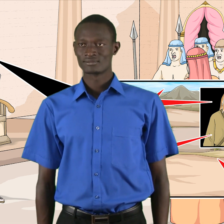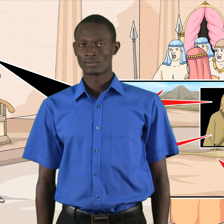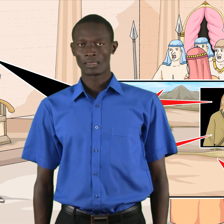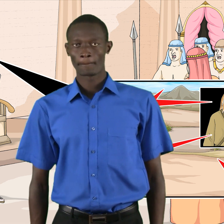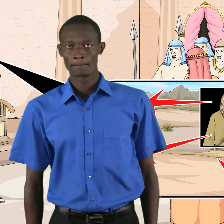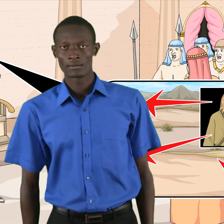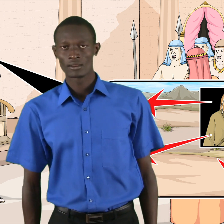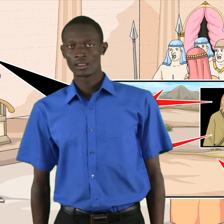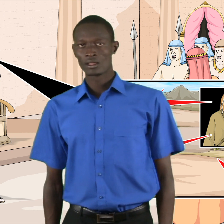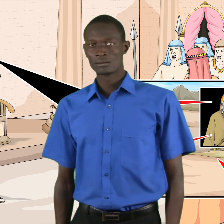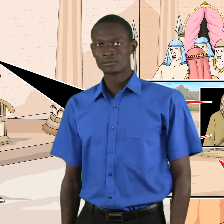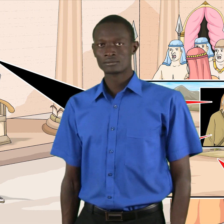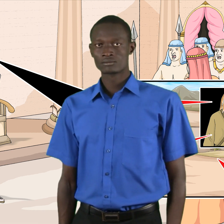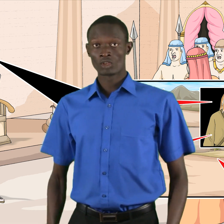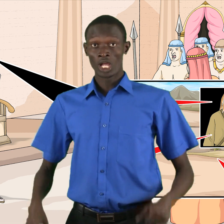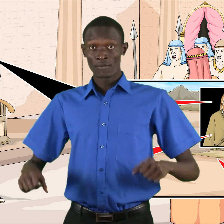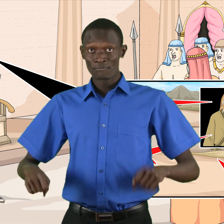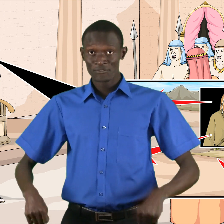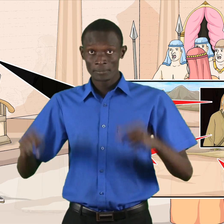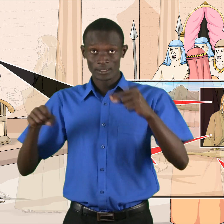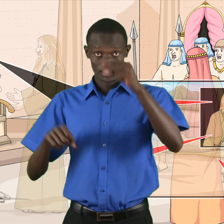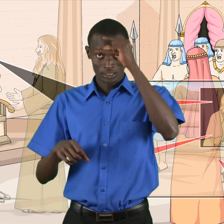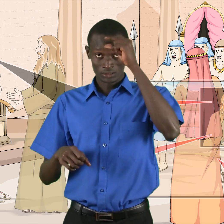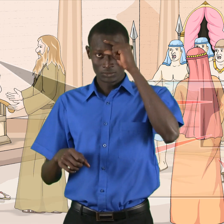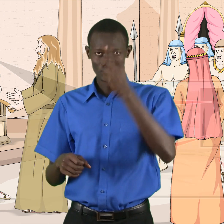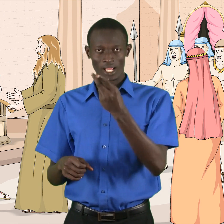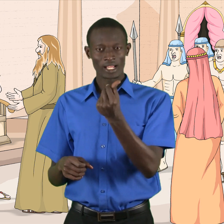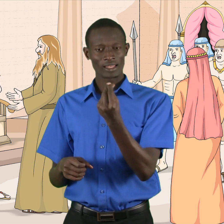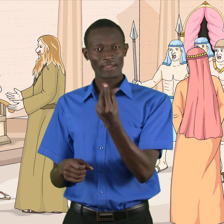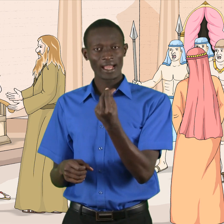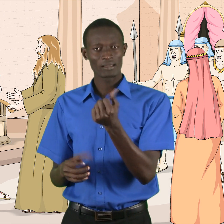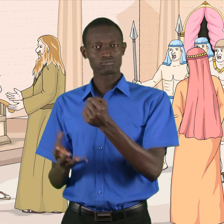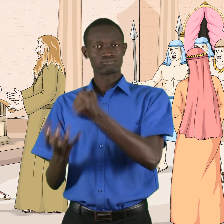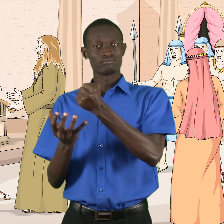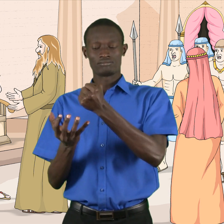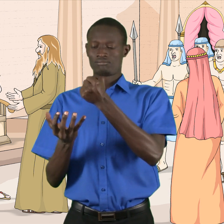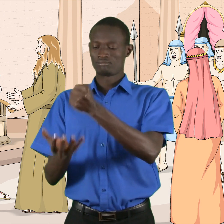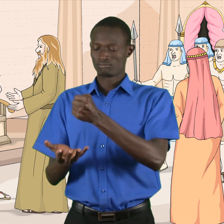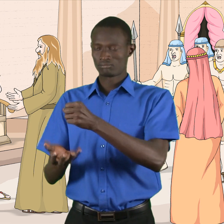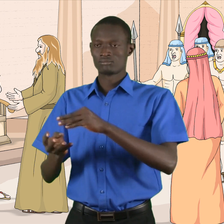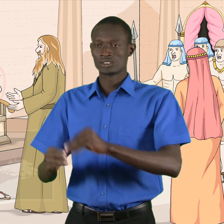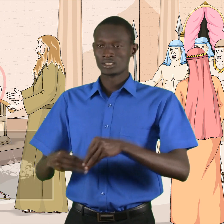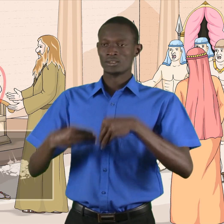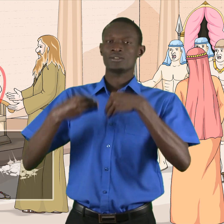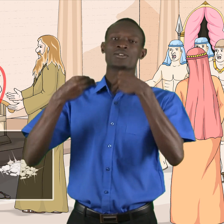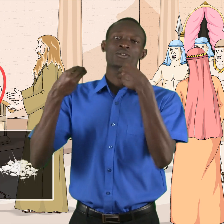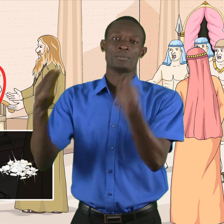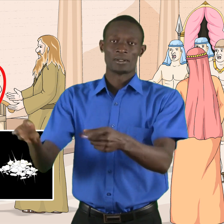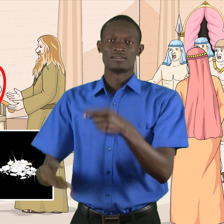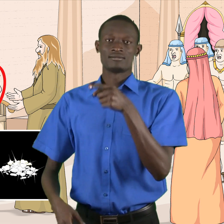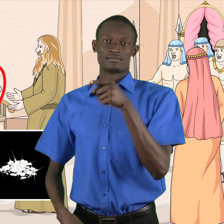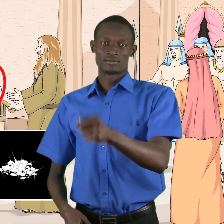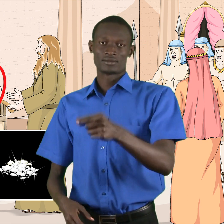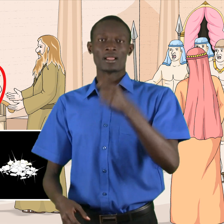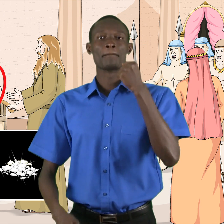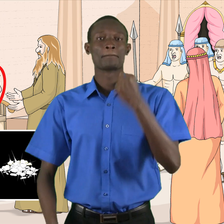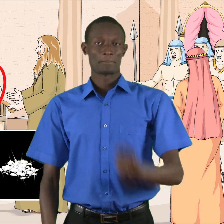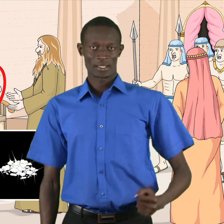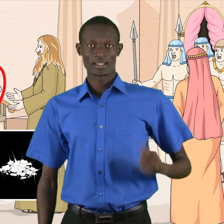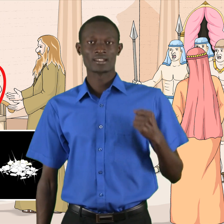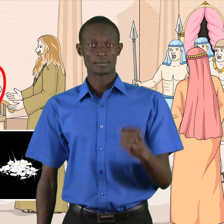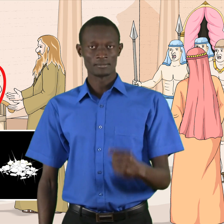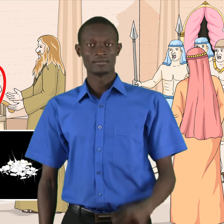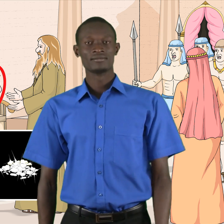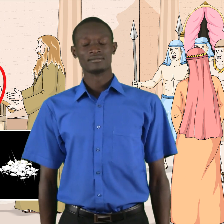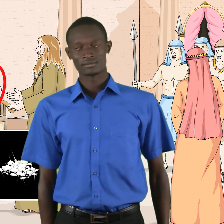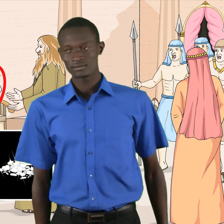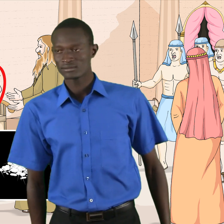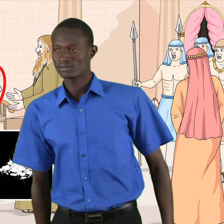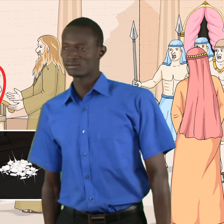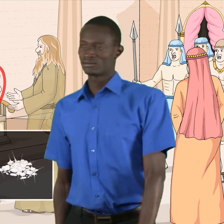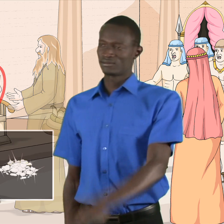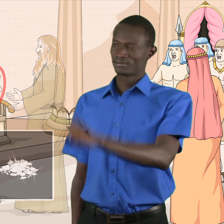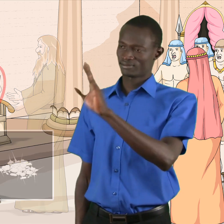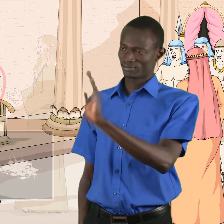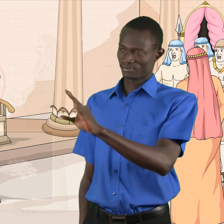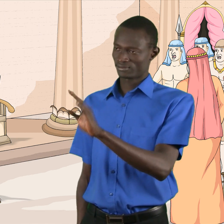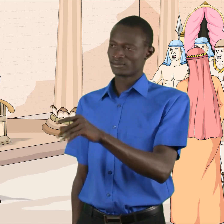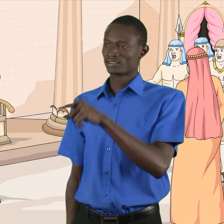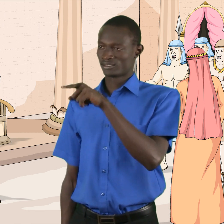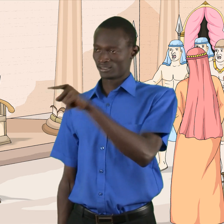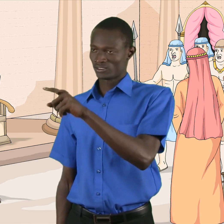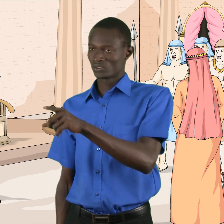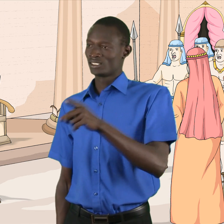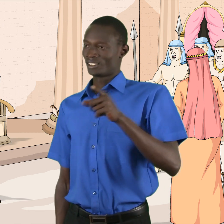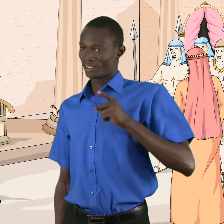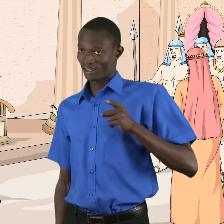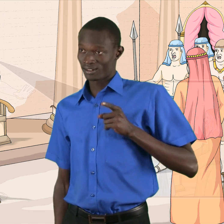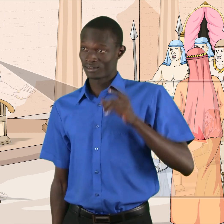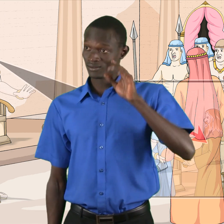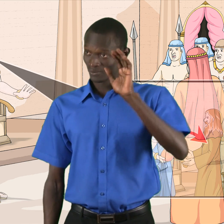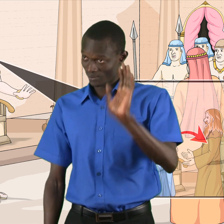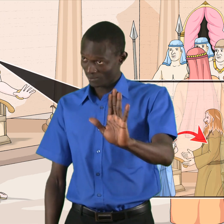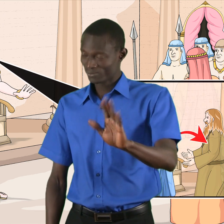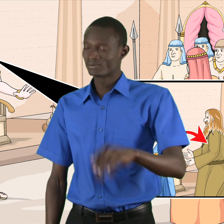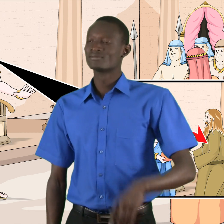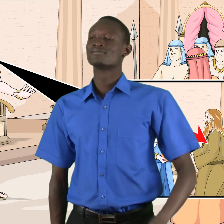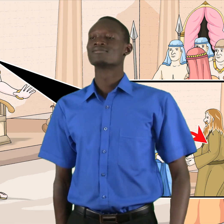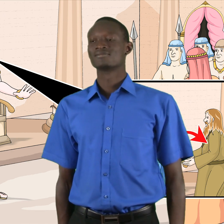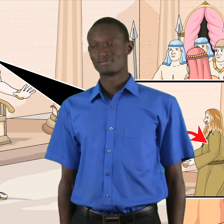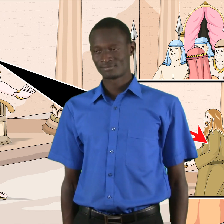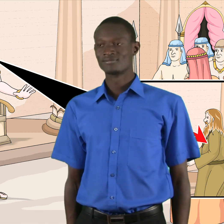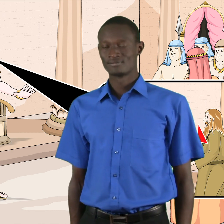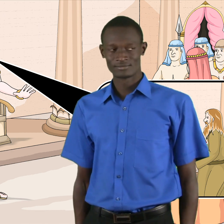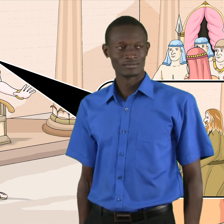And he said to Sarah, “See, I am giving your brother a thousand pieces of silver.